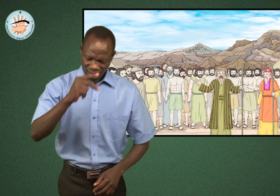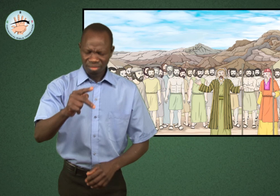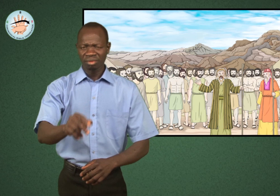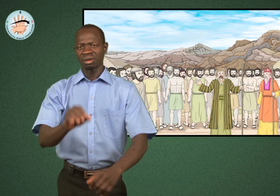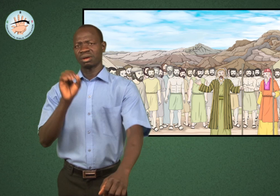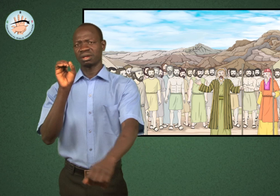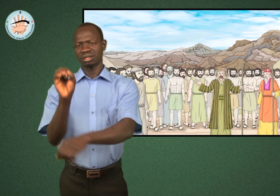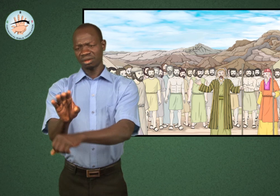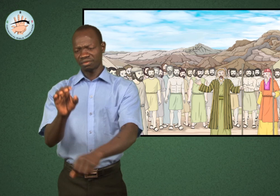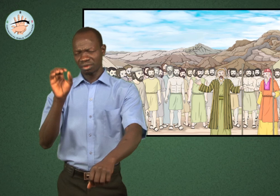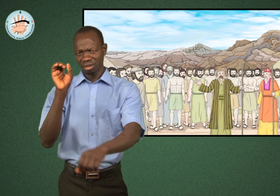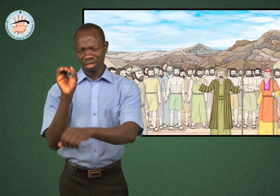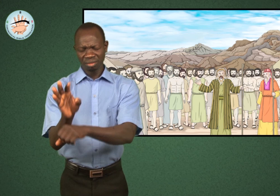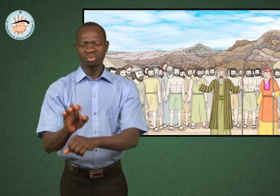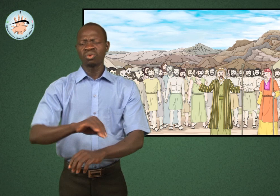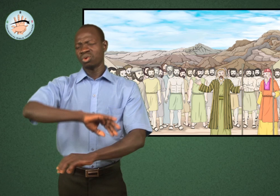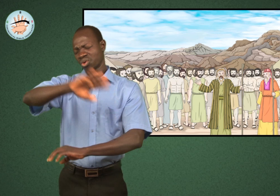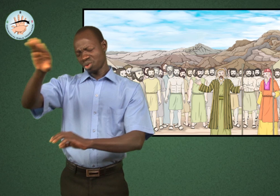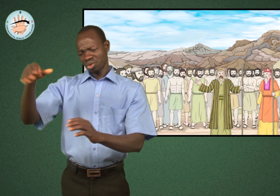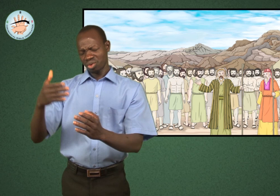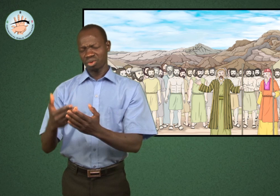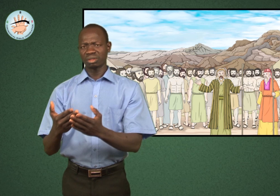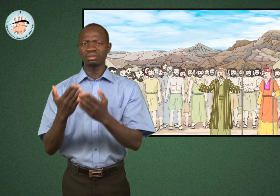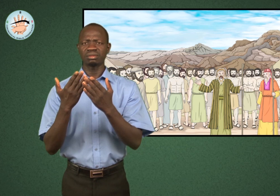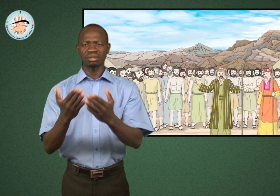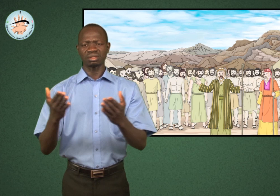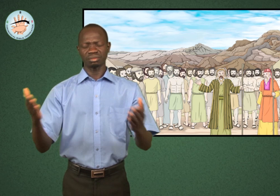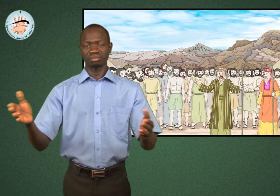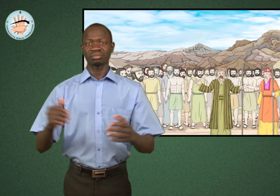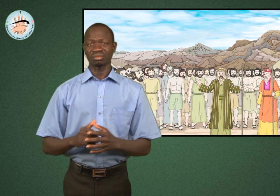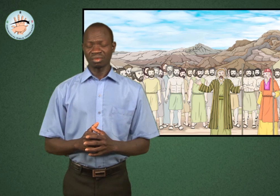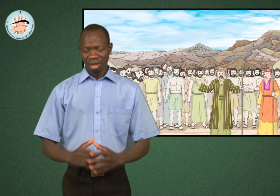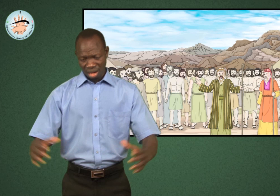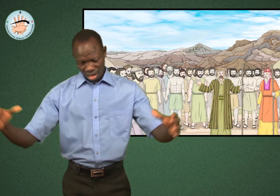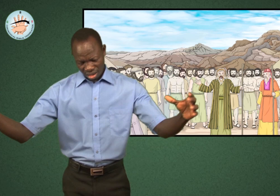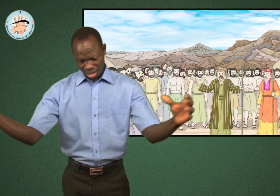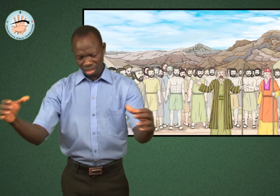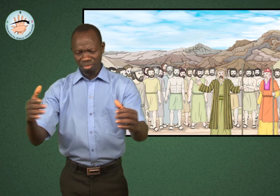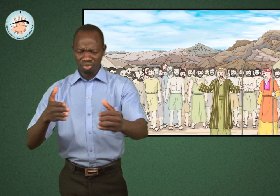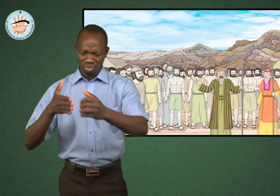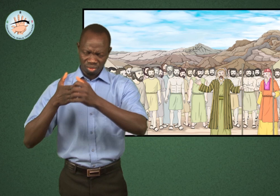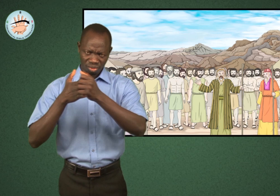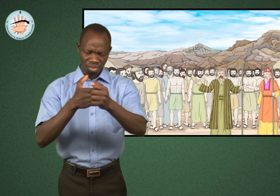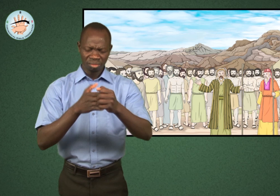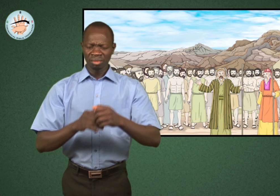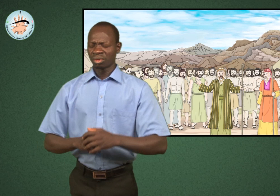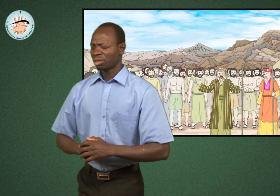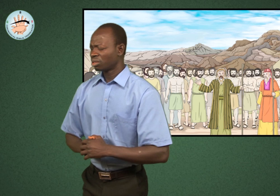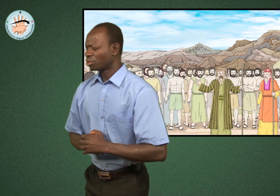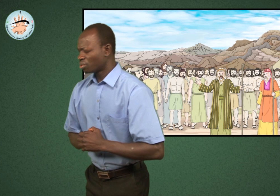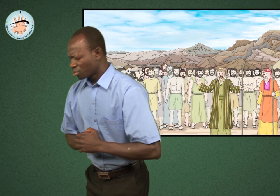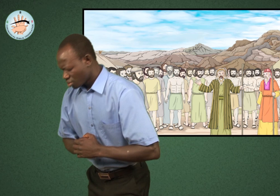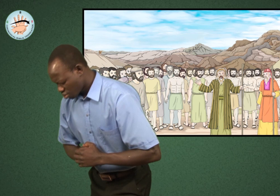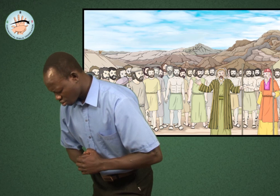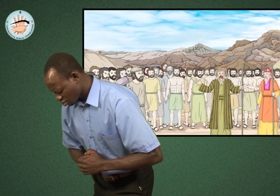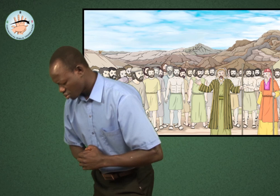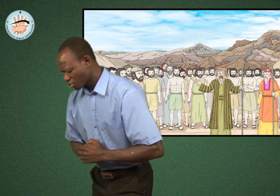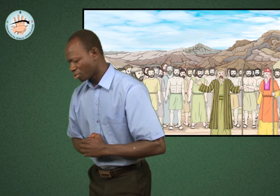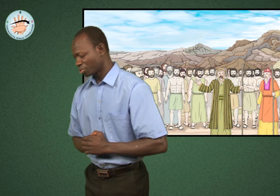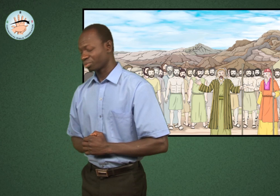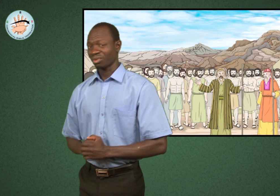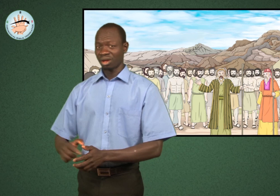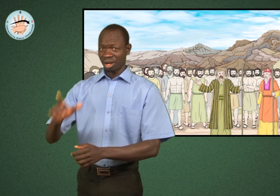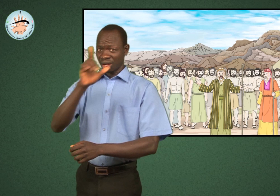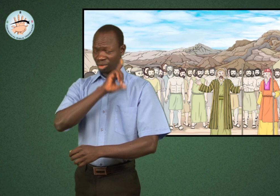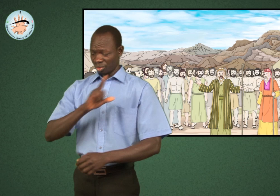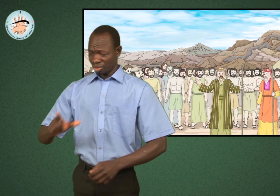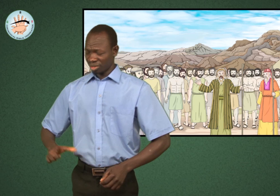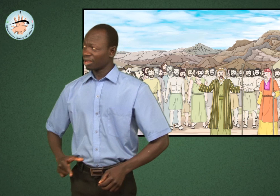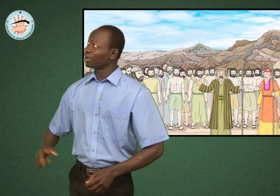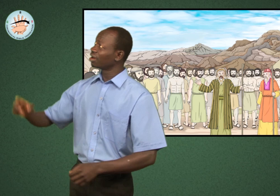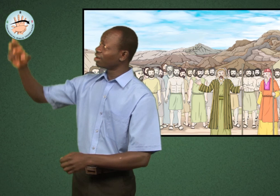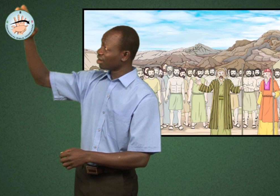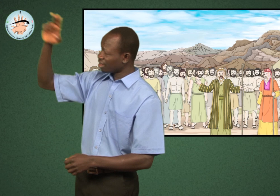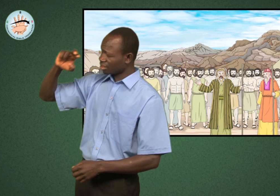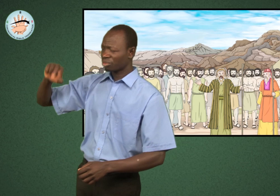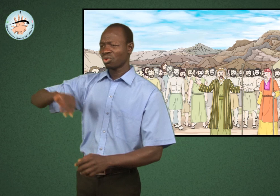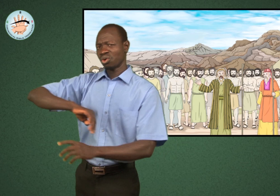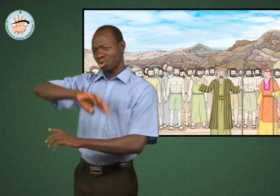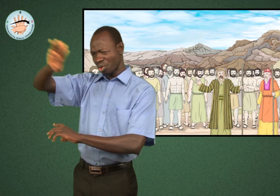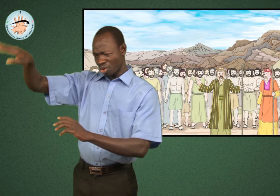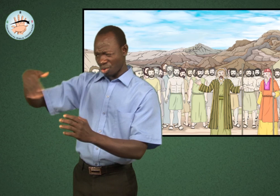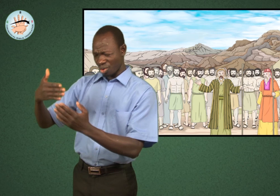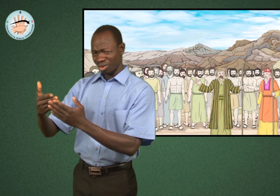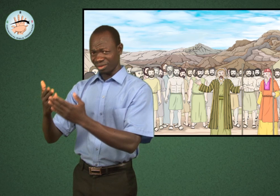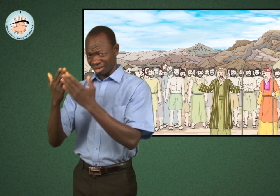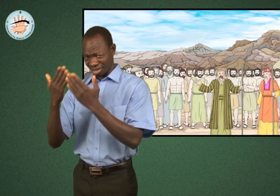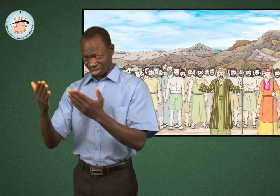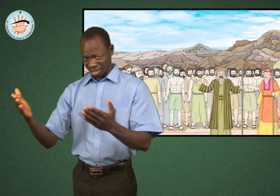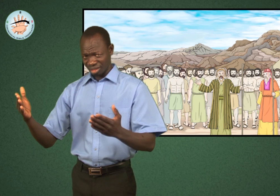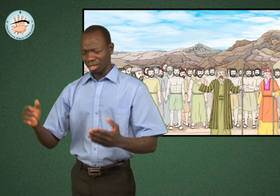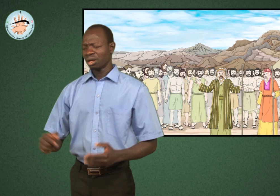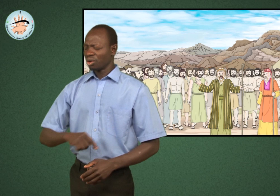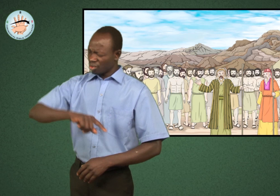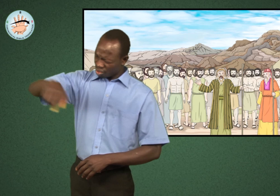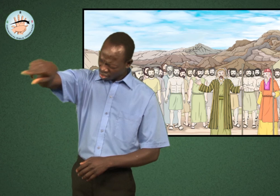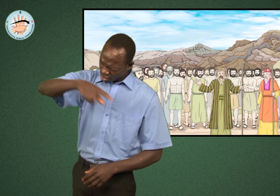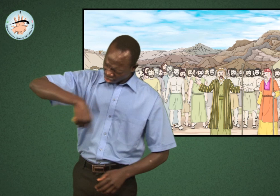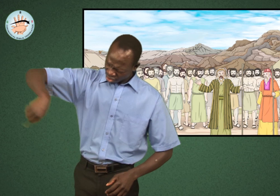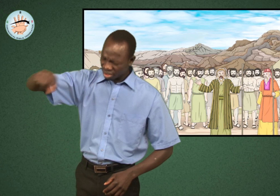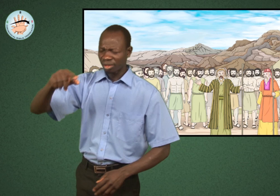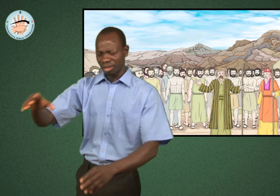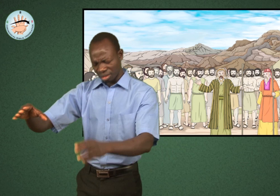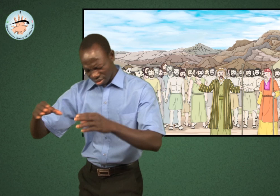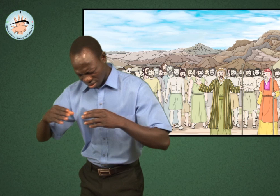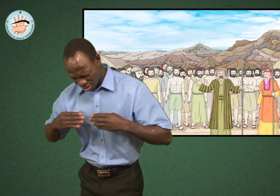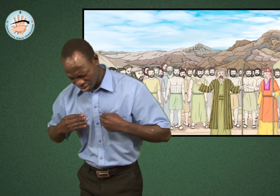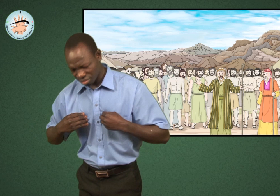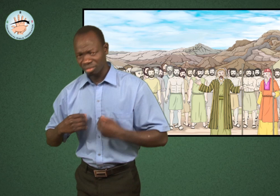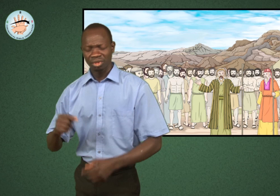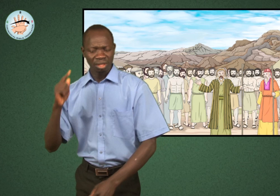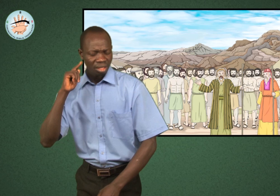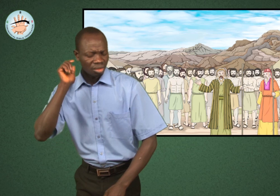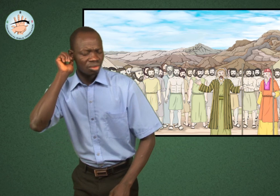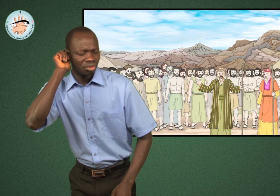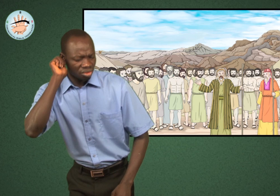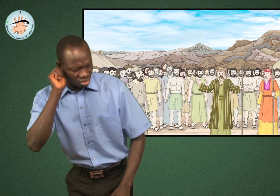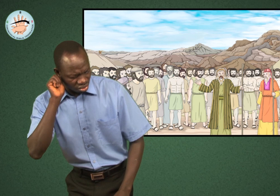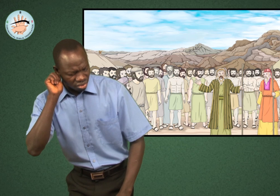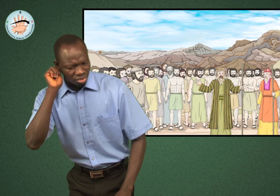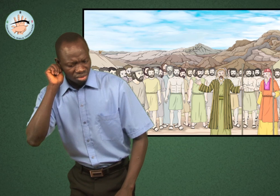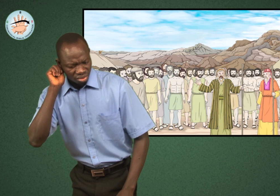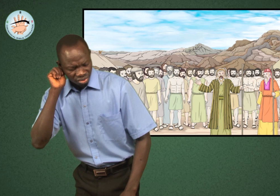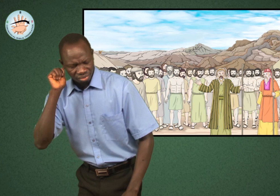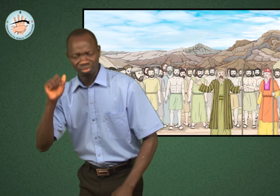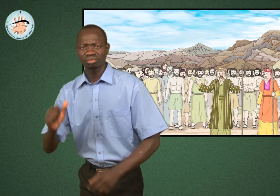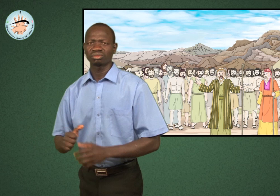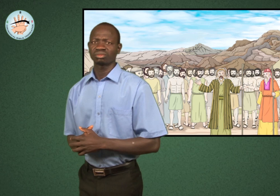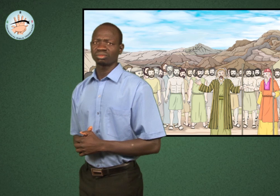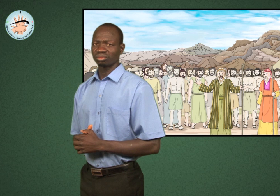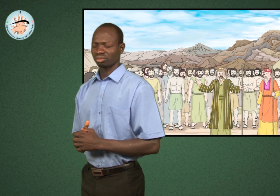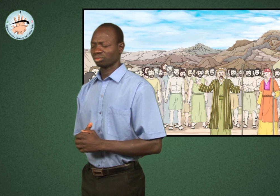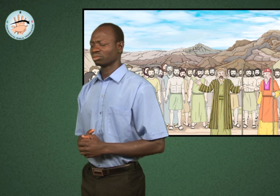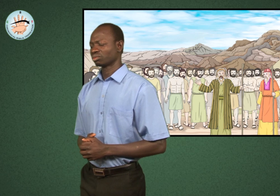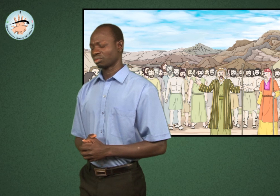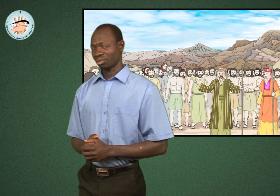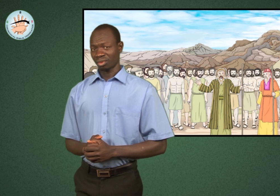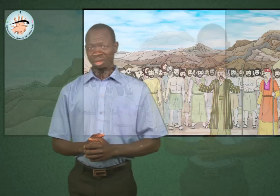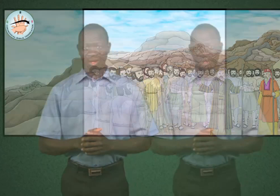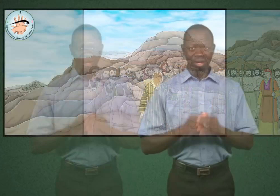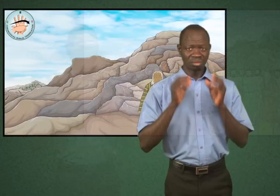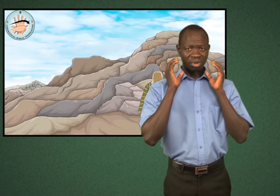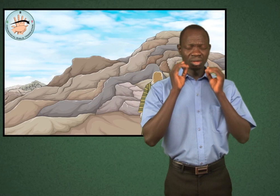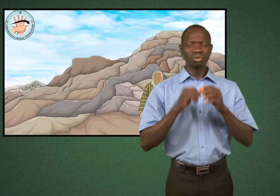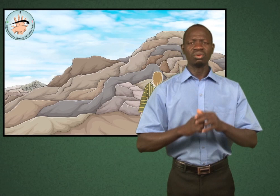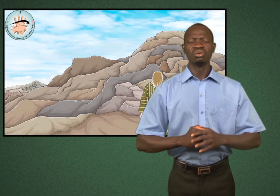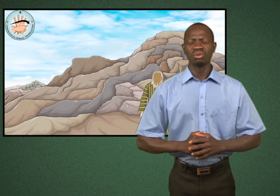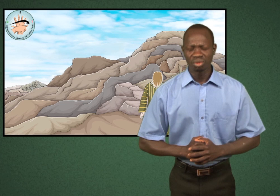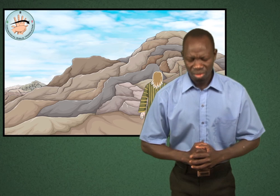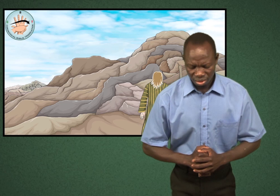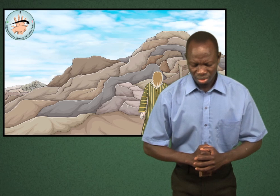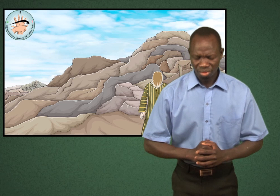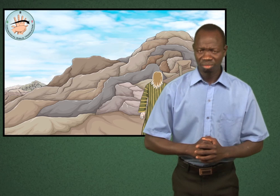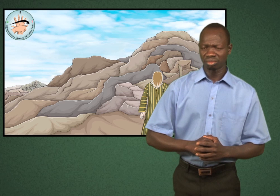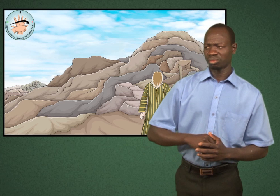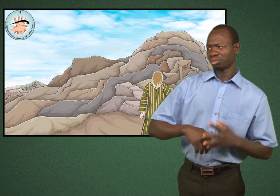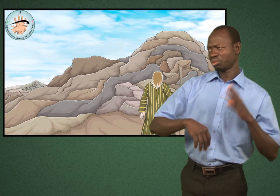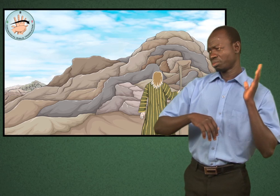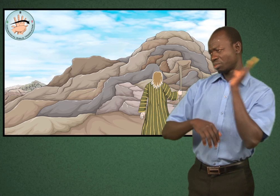And all the people answered together, “We will do everything that the LORD has spoken.”